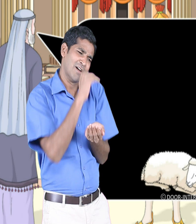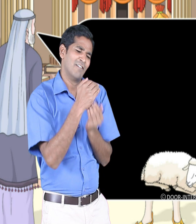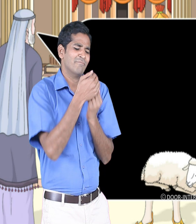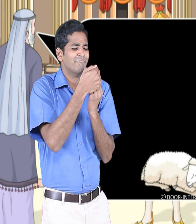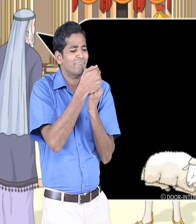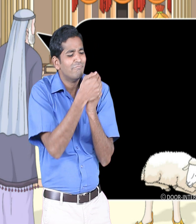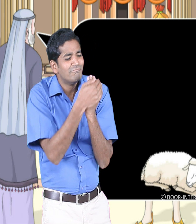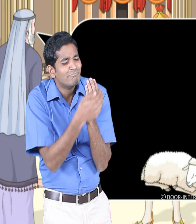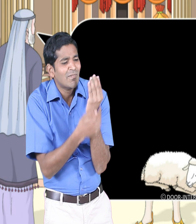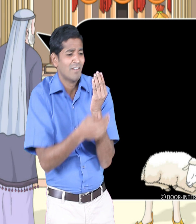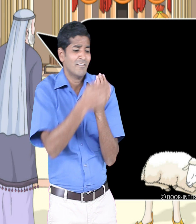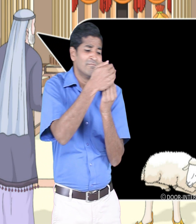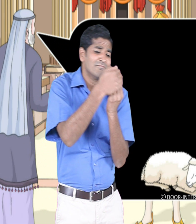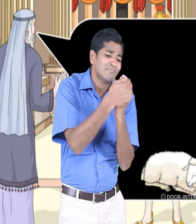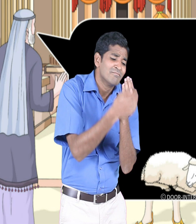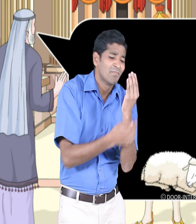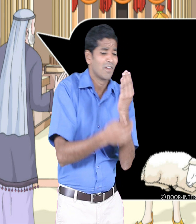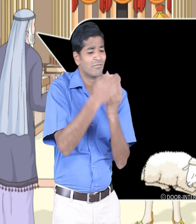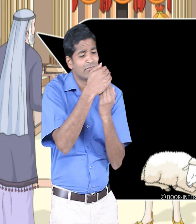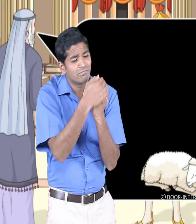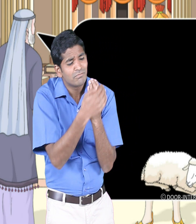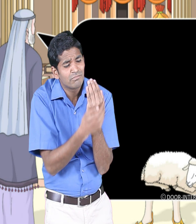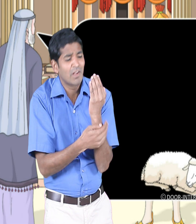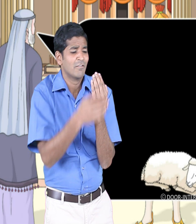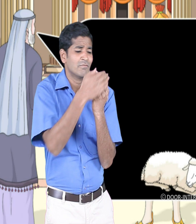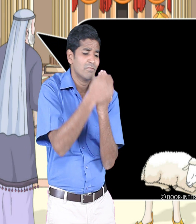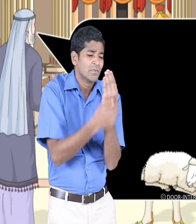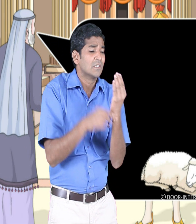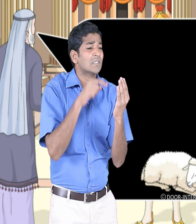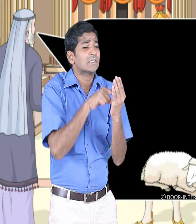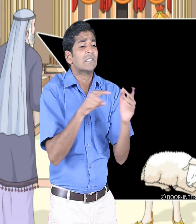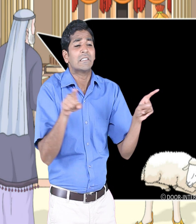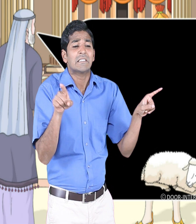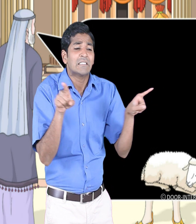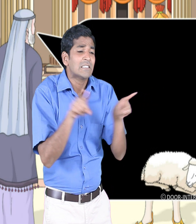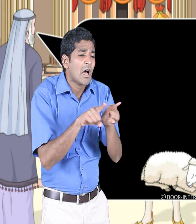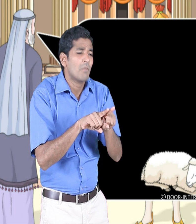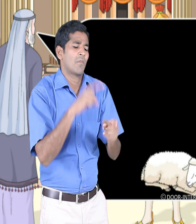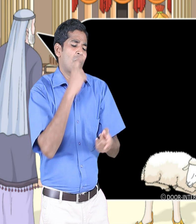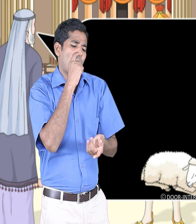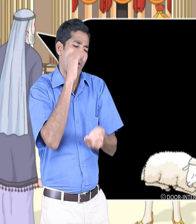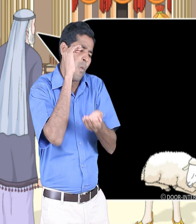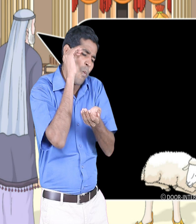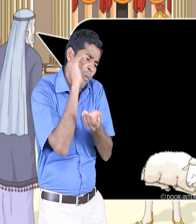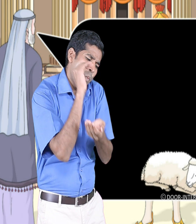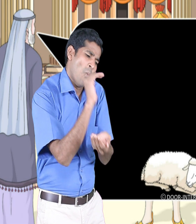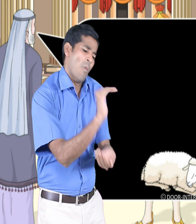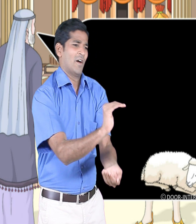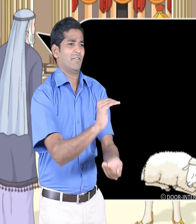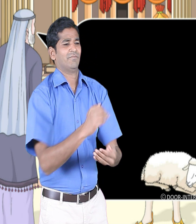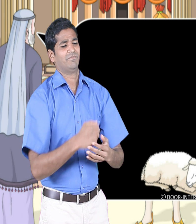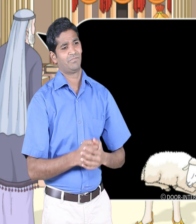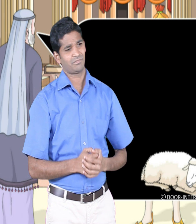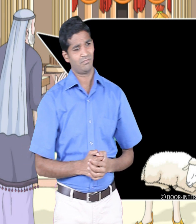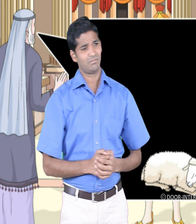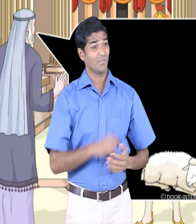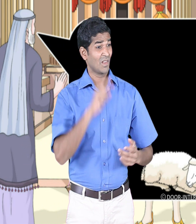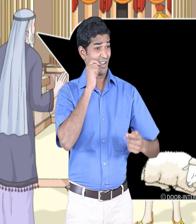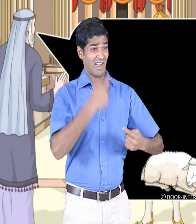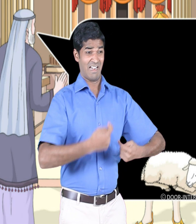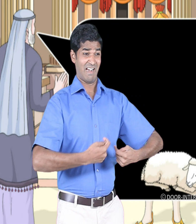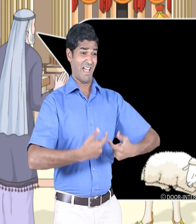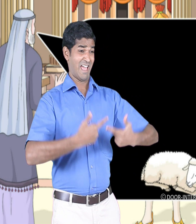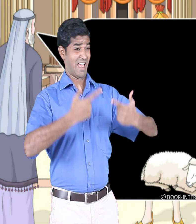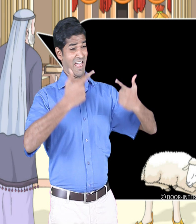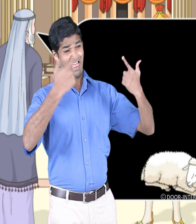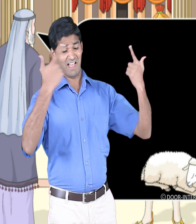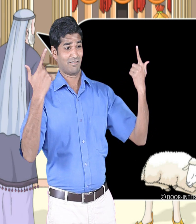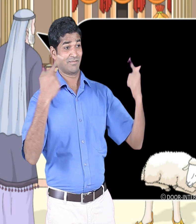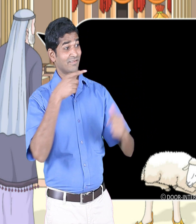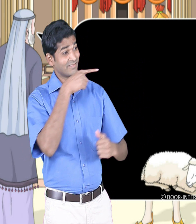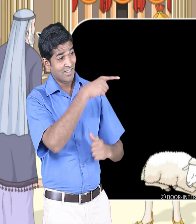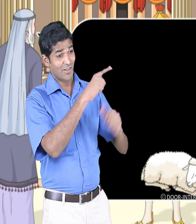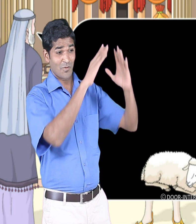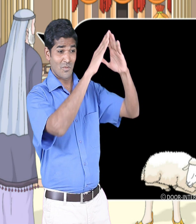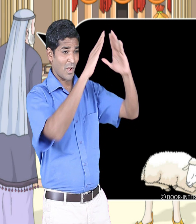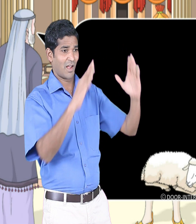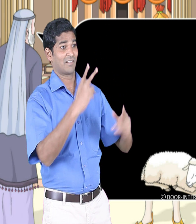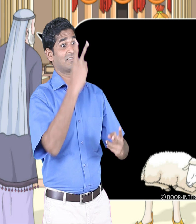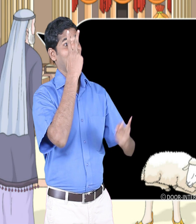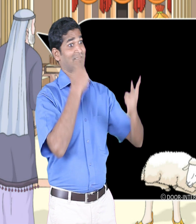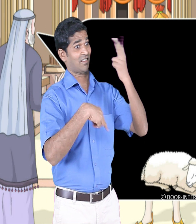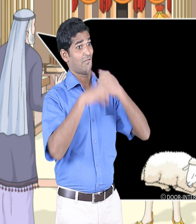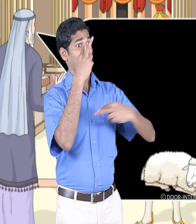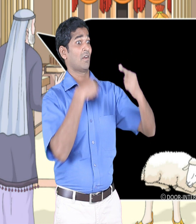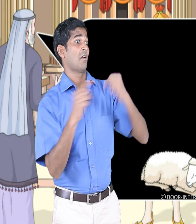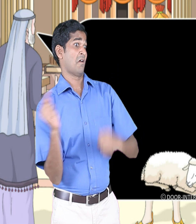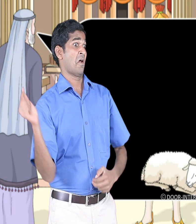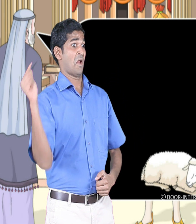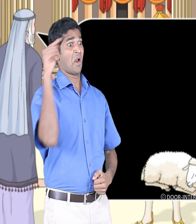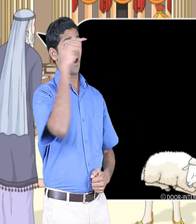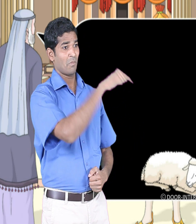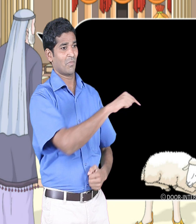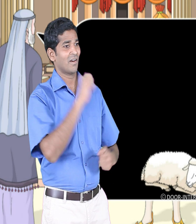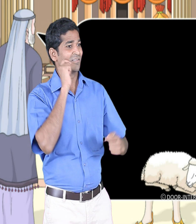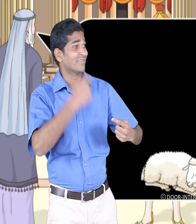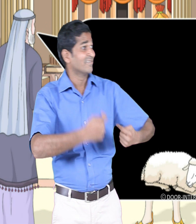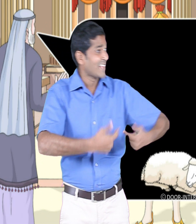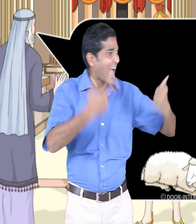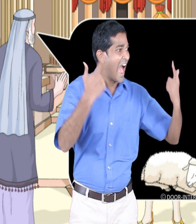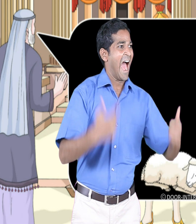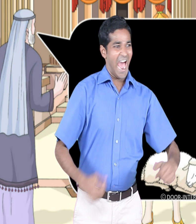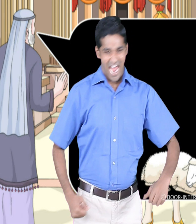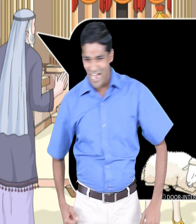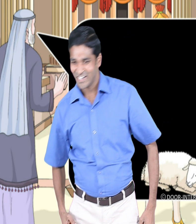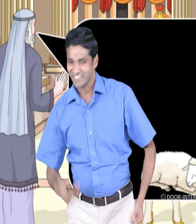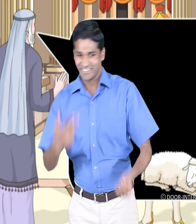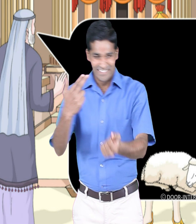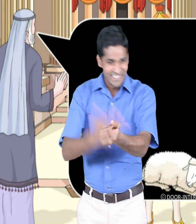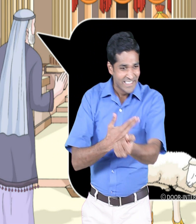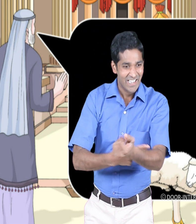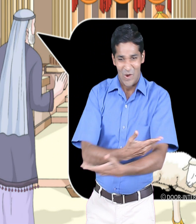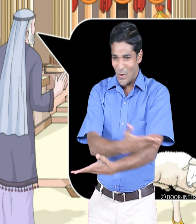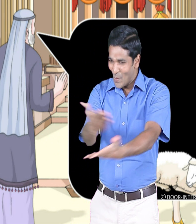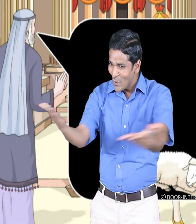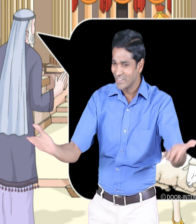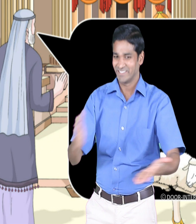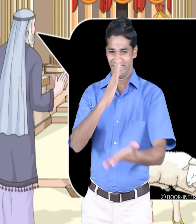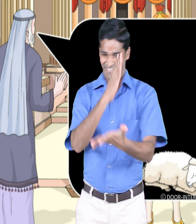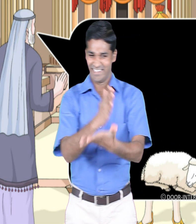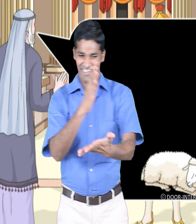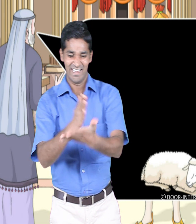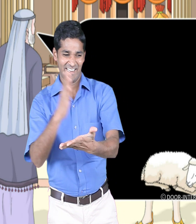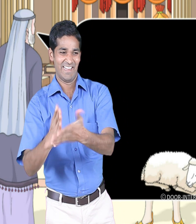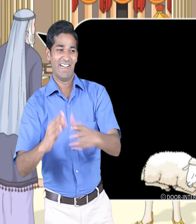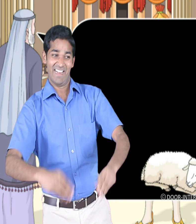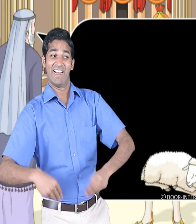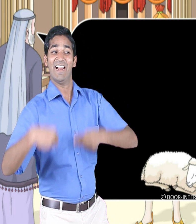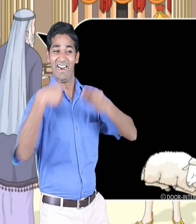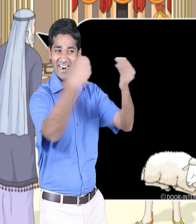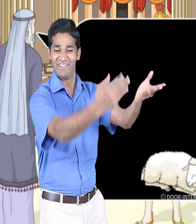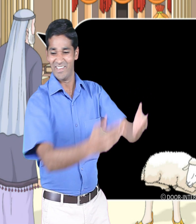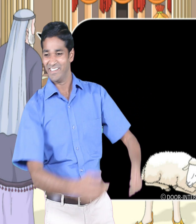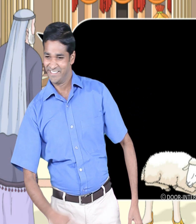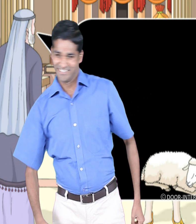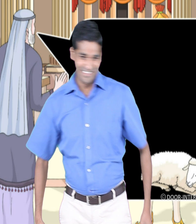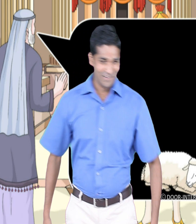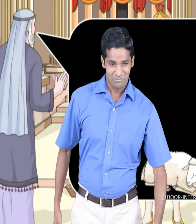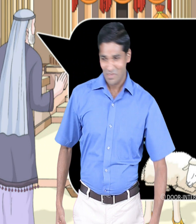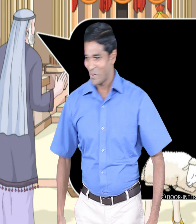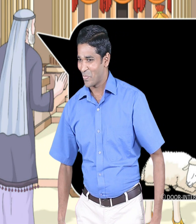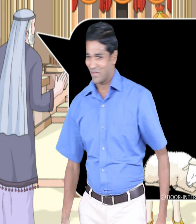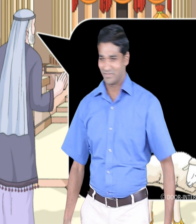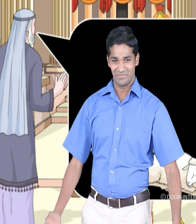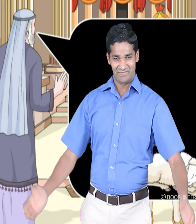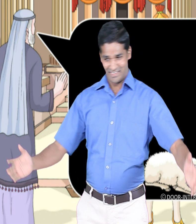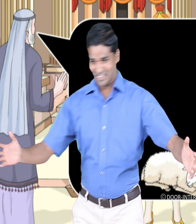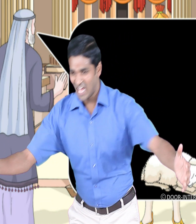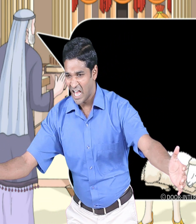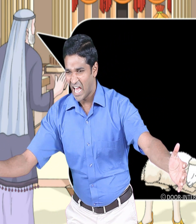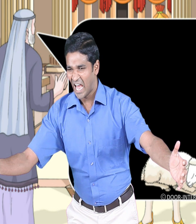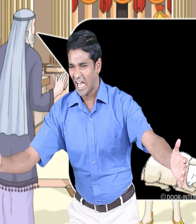It shared his food and drank from his cup;